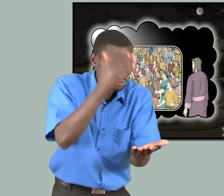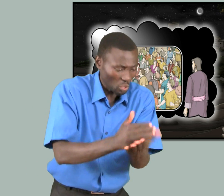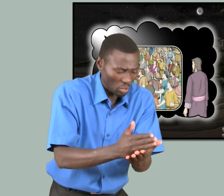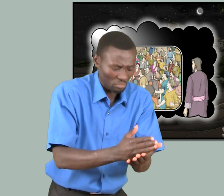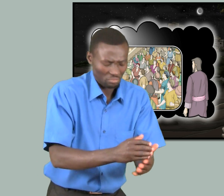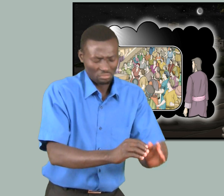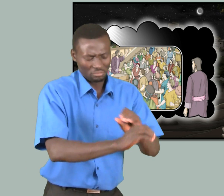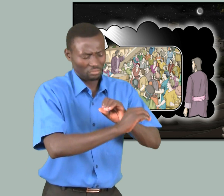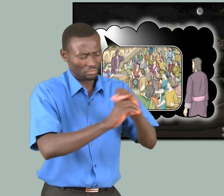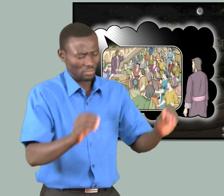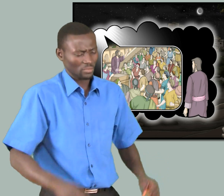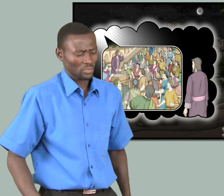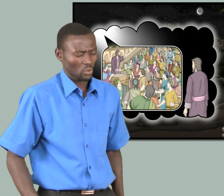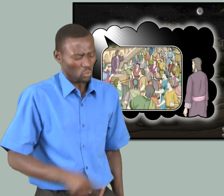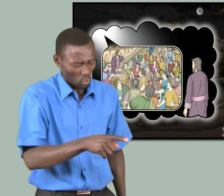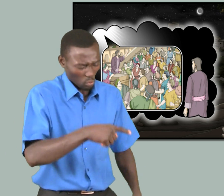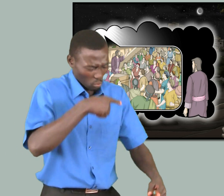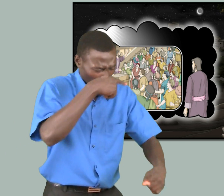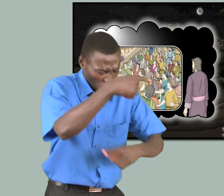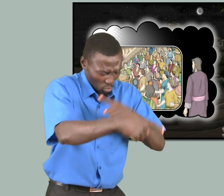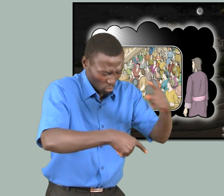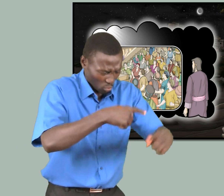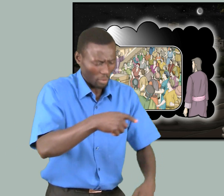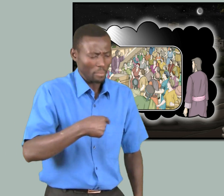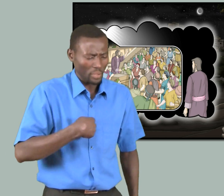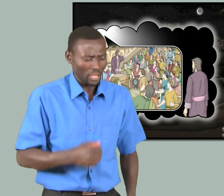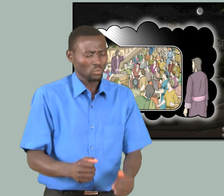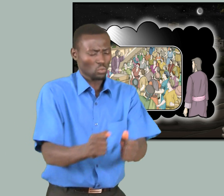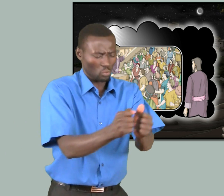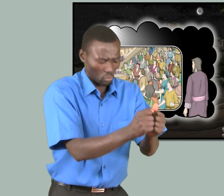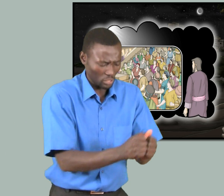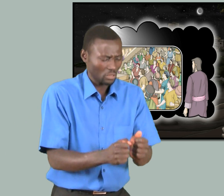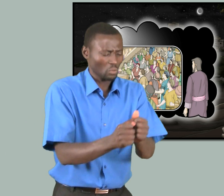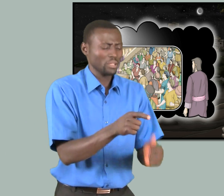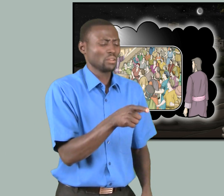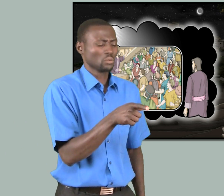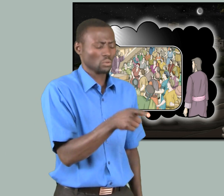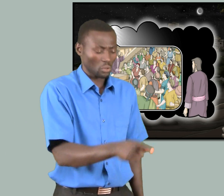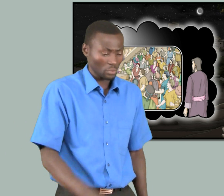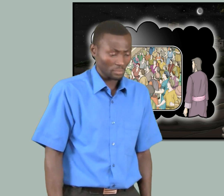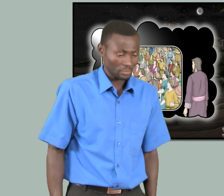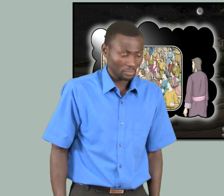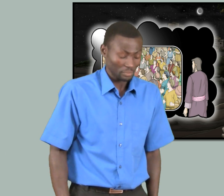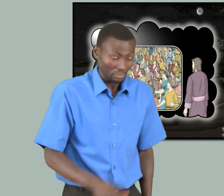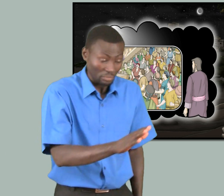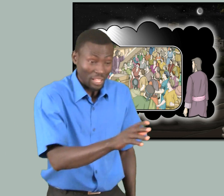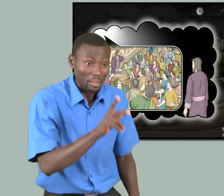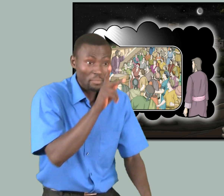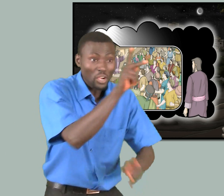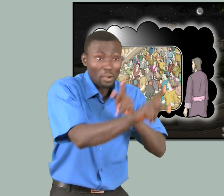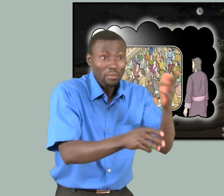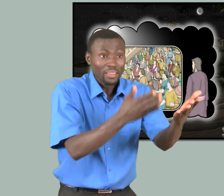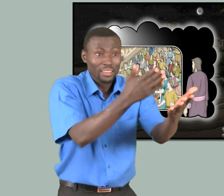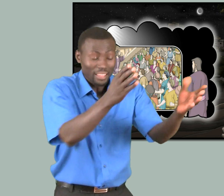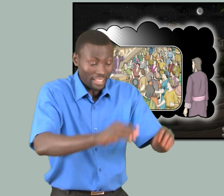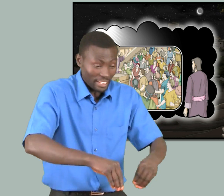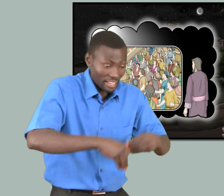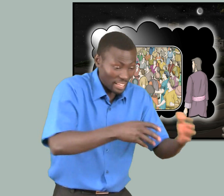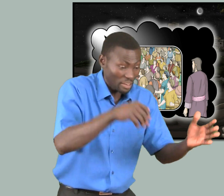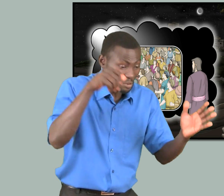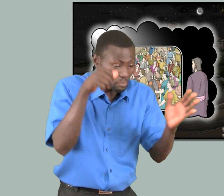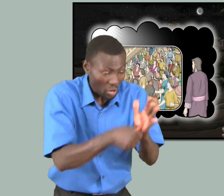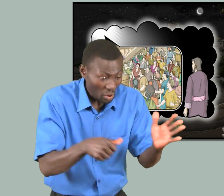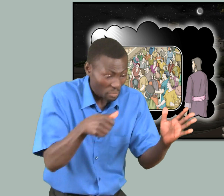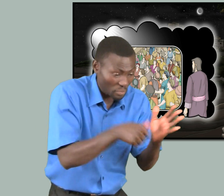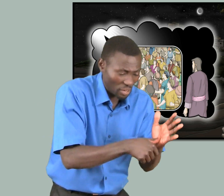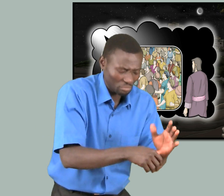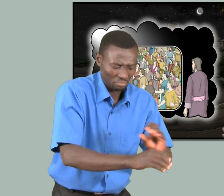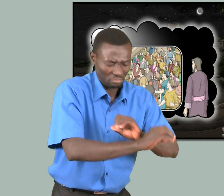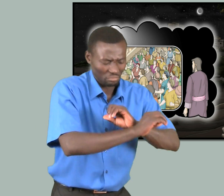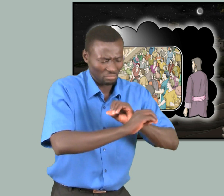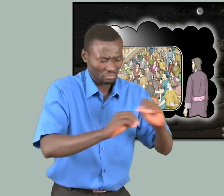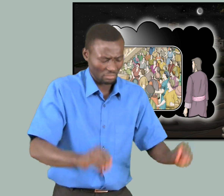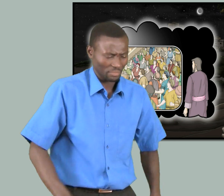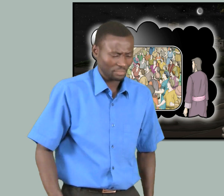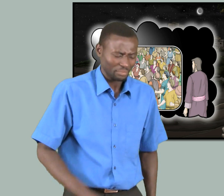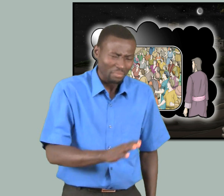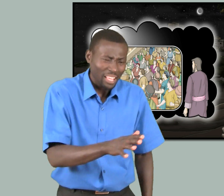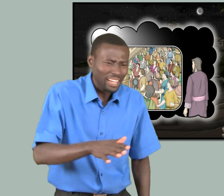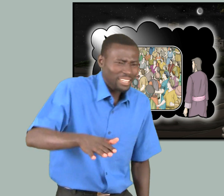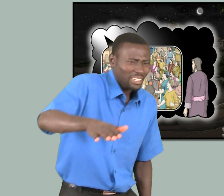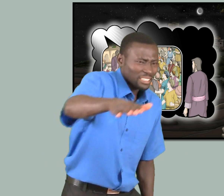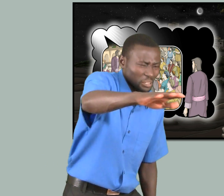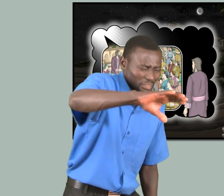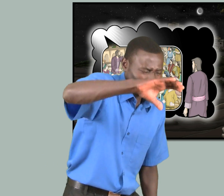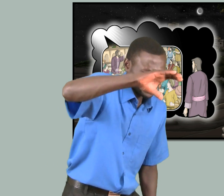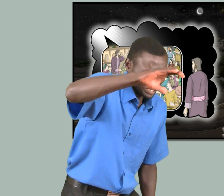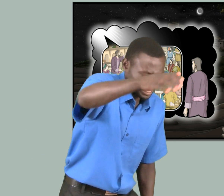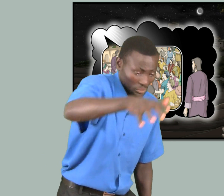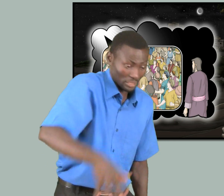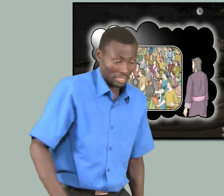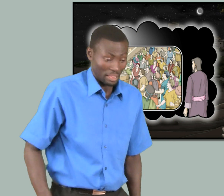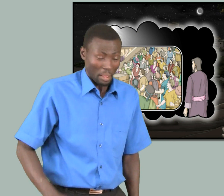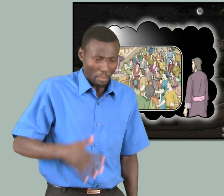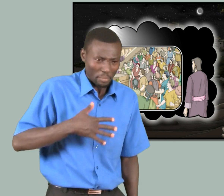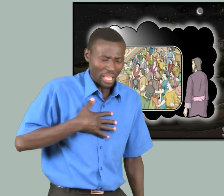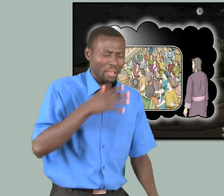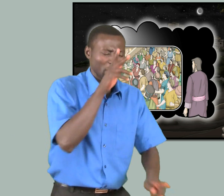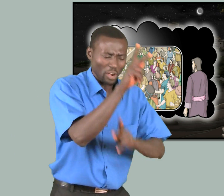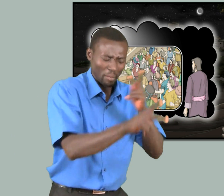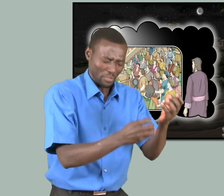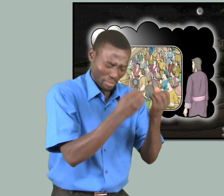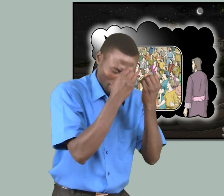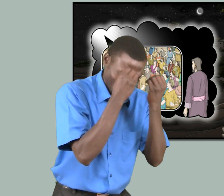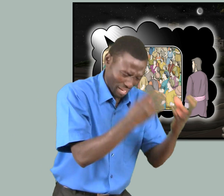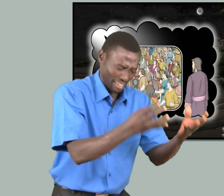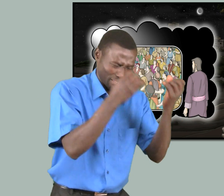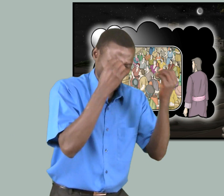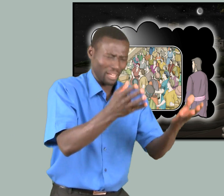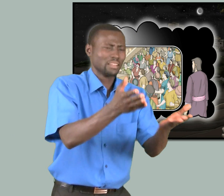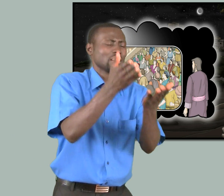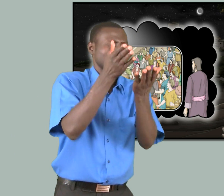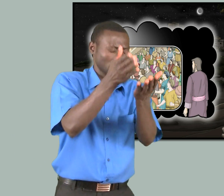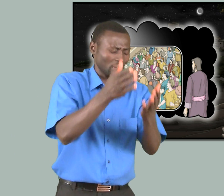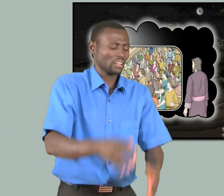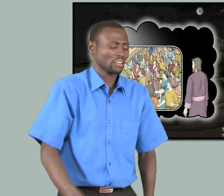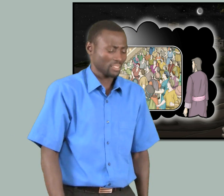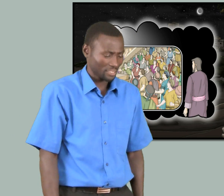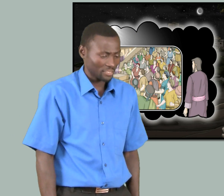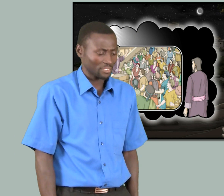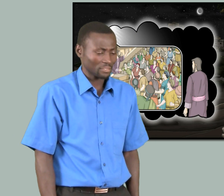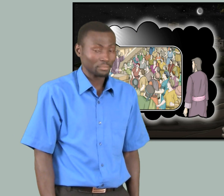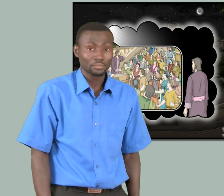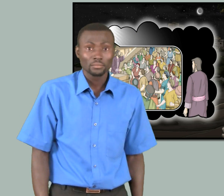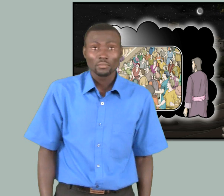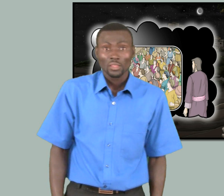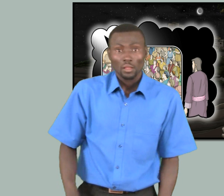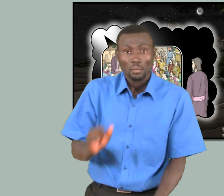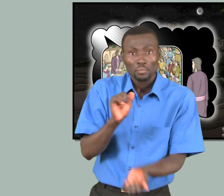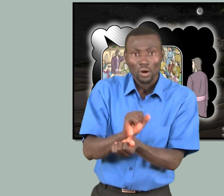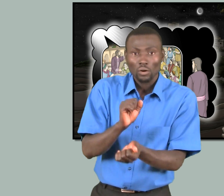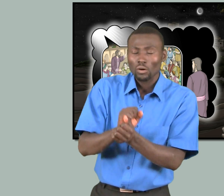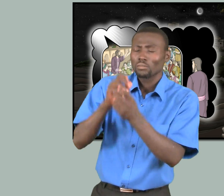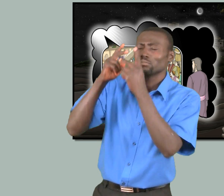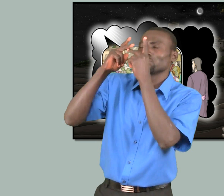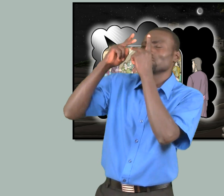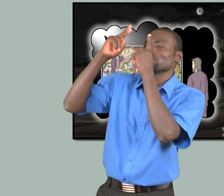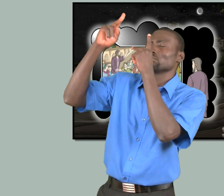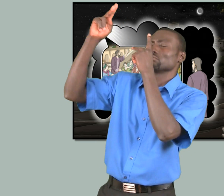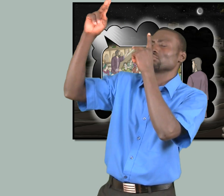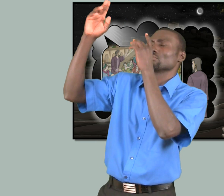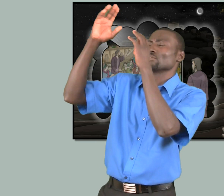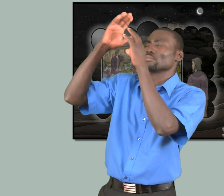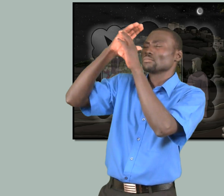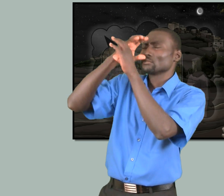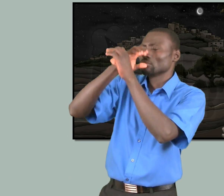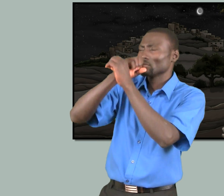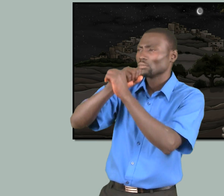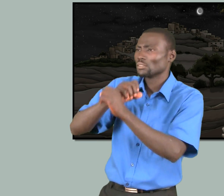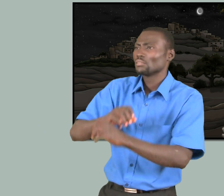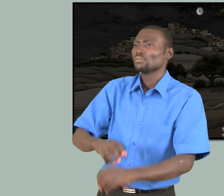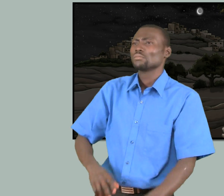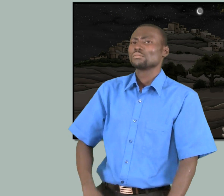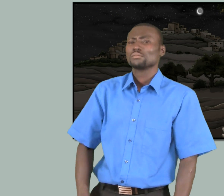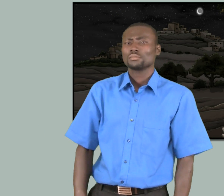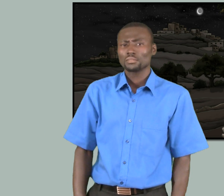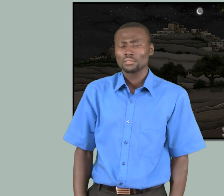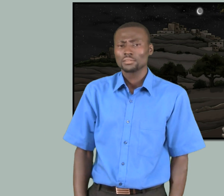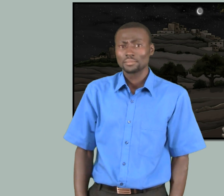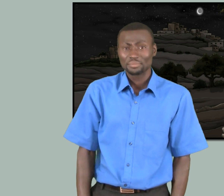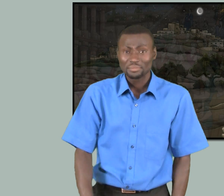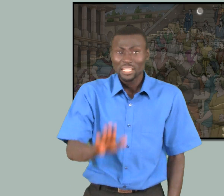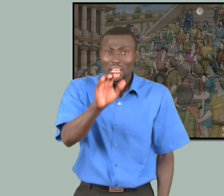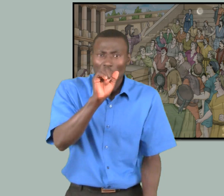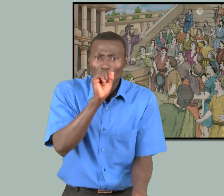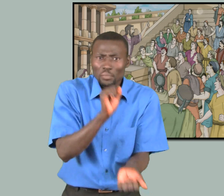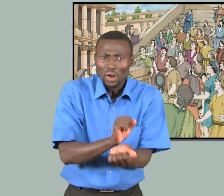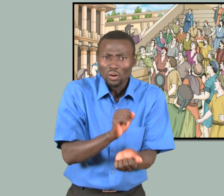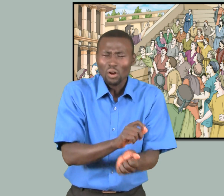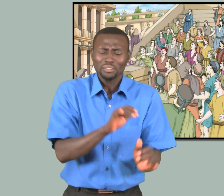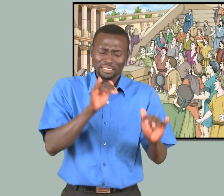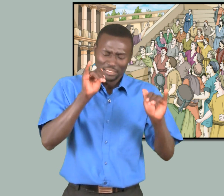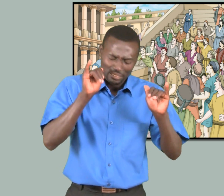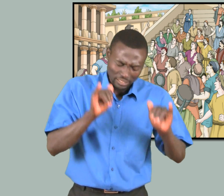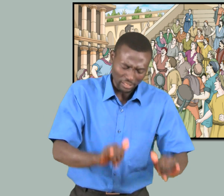For I am with you and no one will lay a hand on you, because I have many people in this city.”